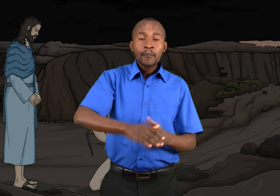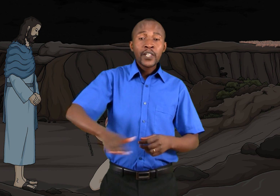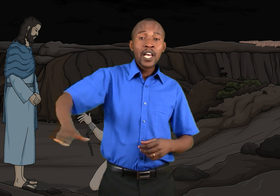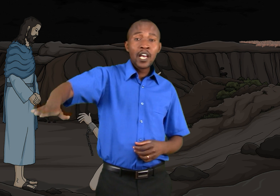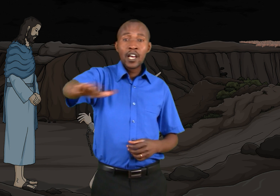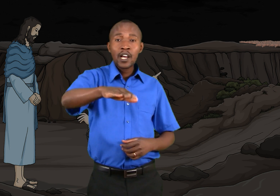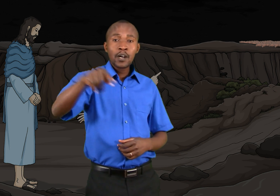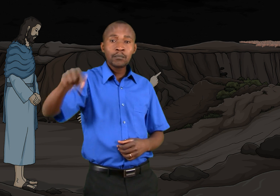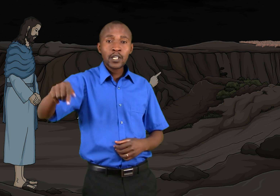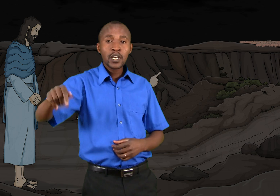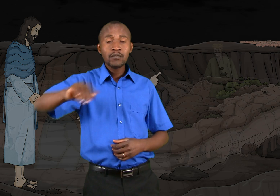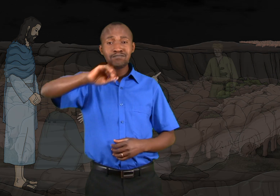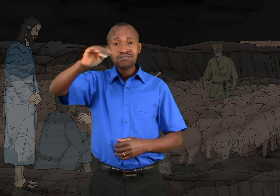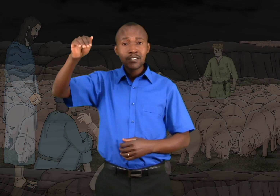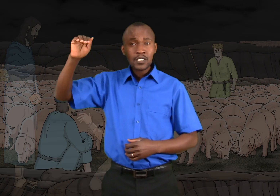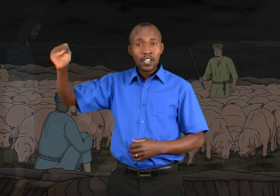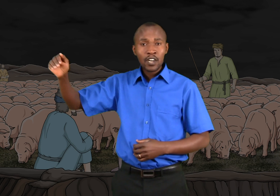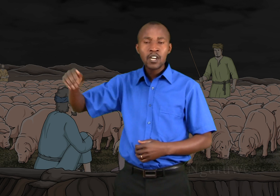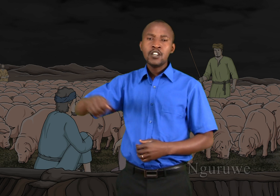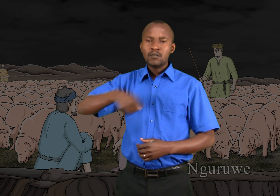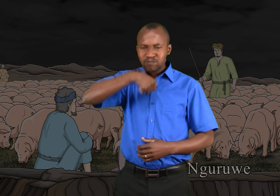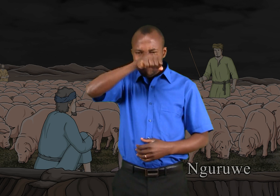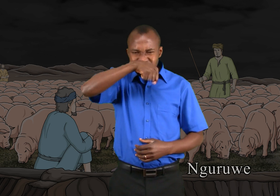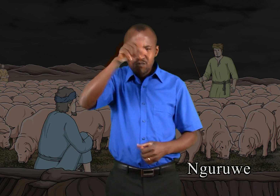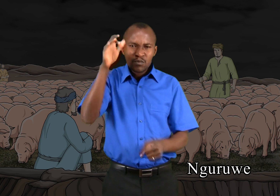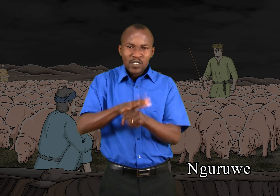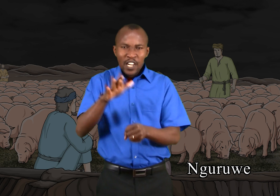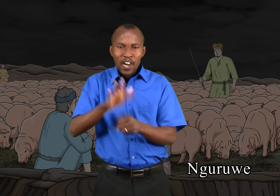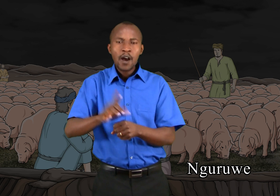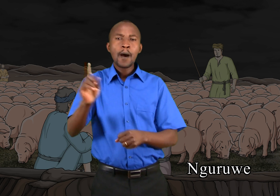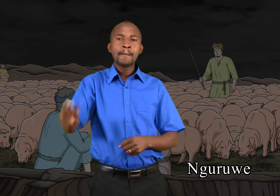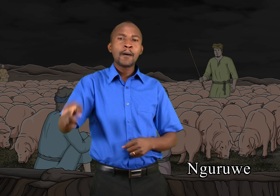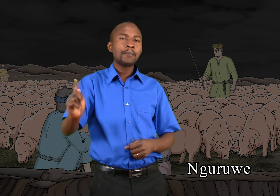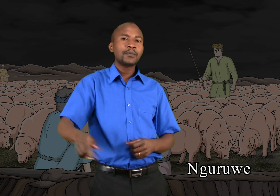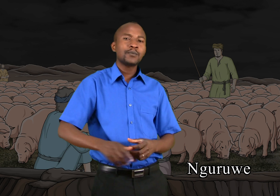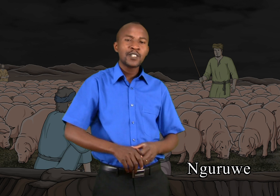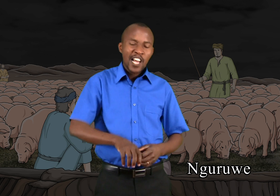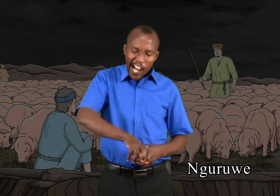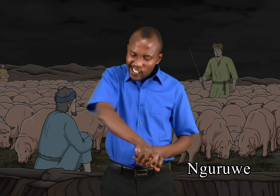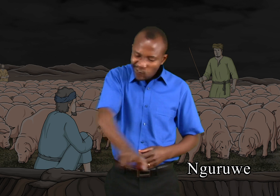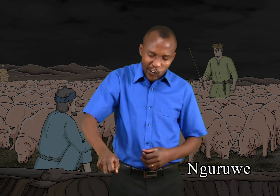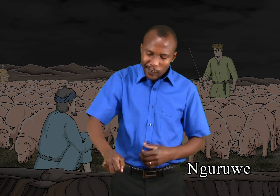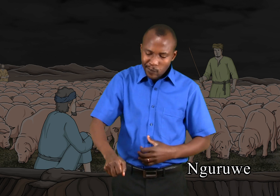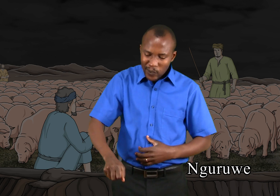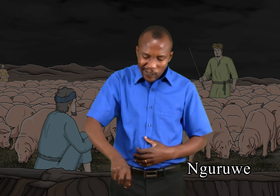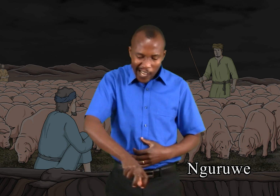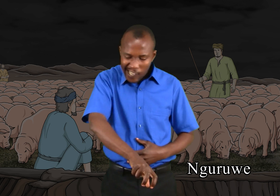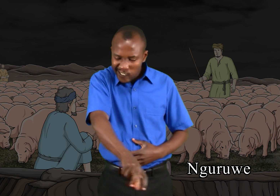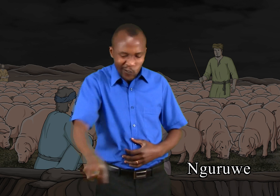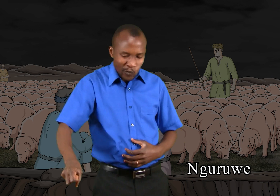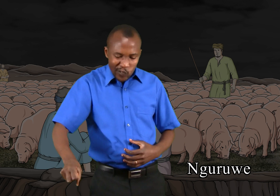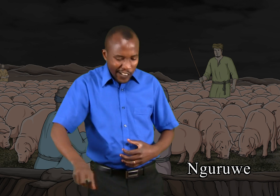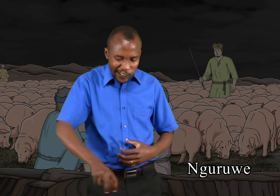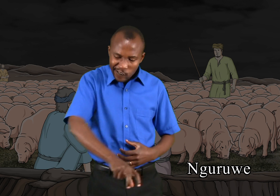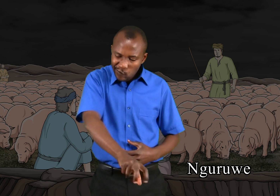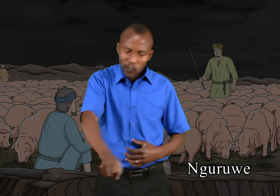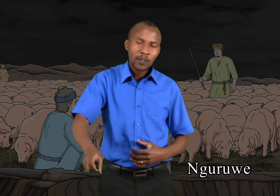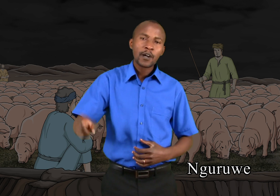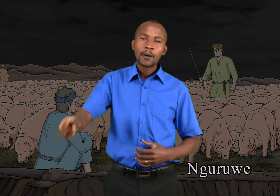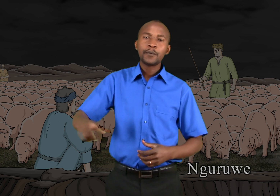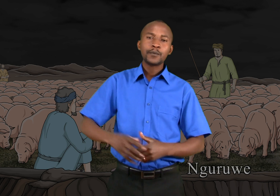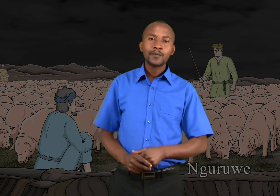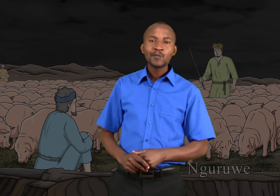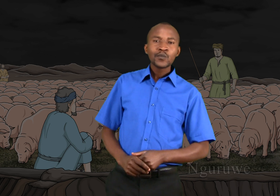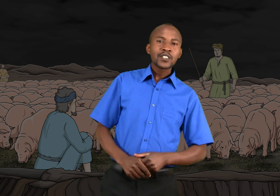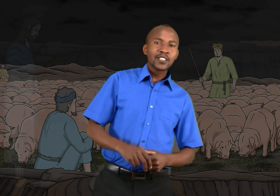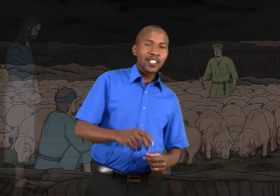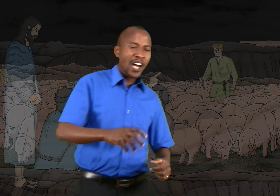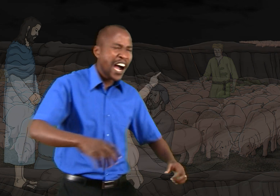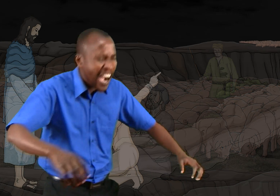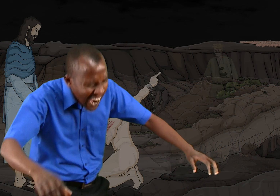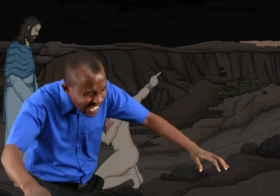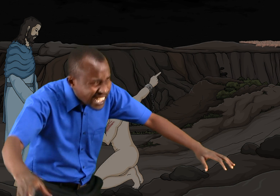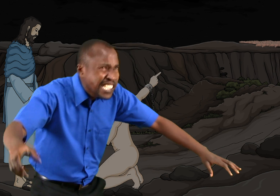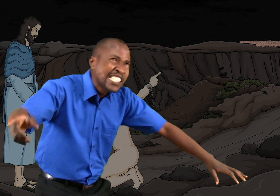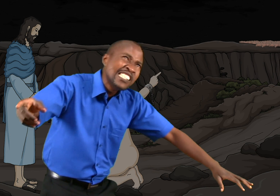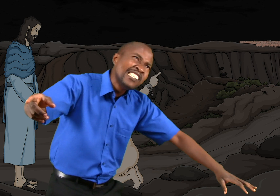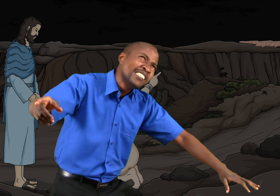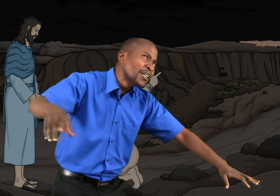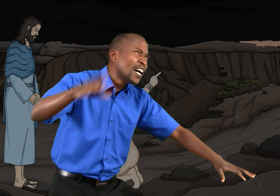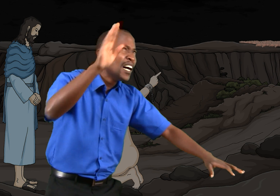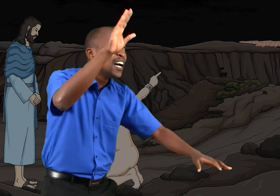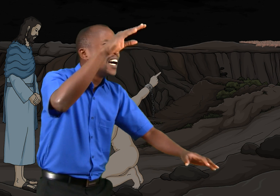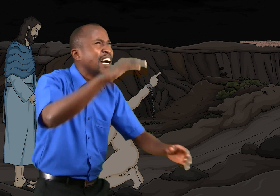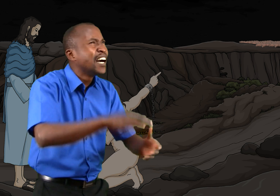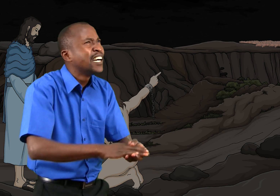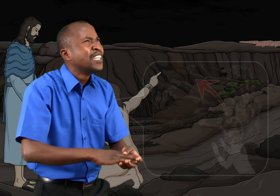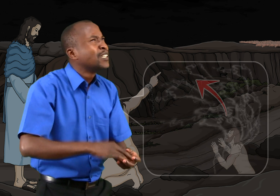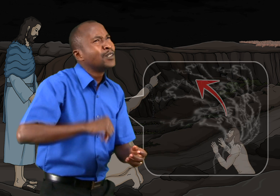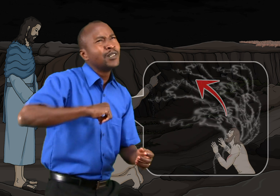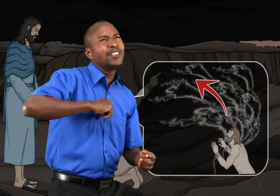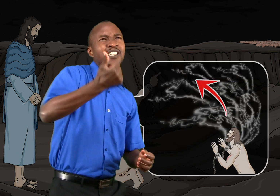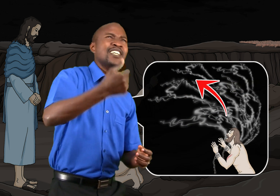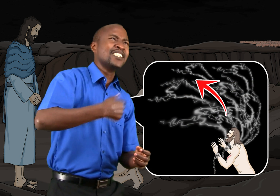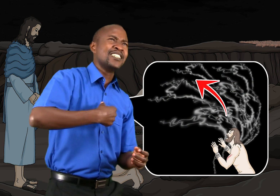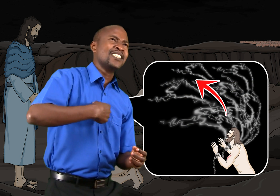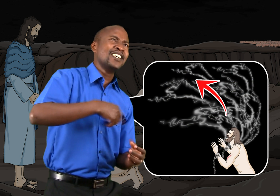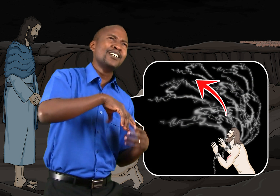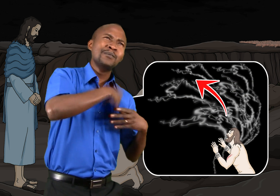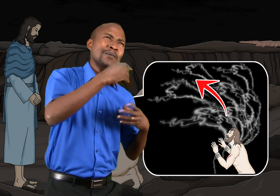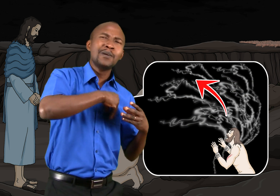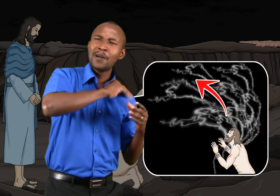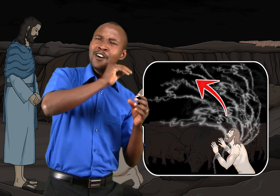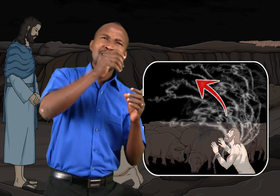There on the nearby hillside a large herd of pigs was feeding.